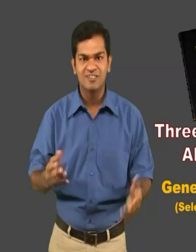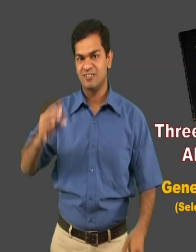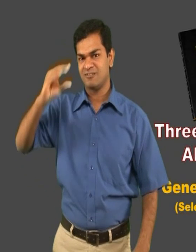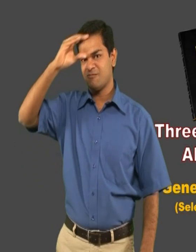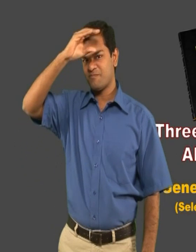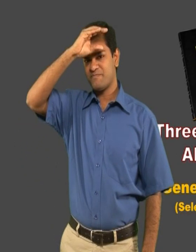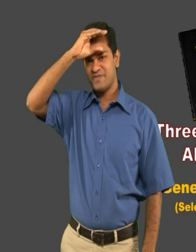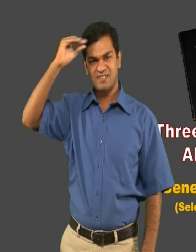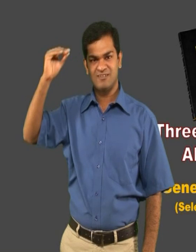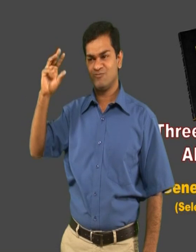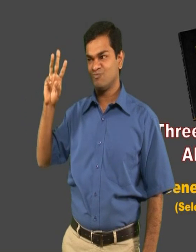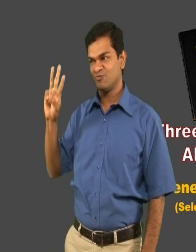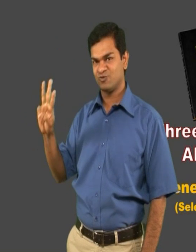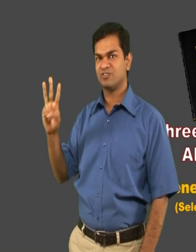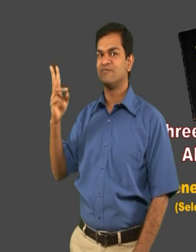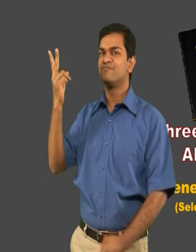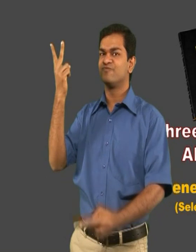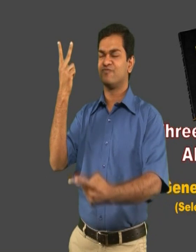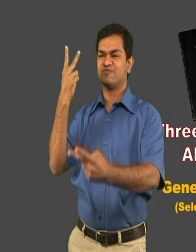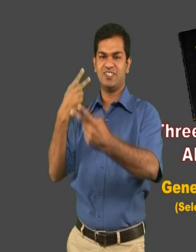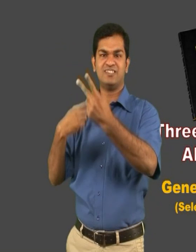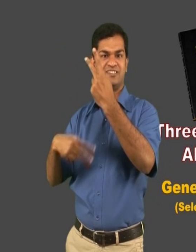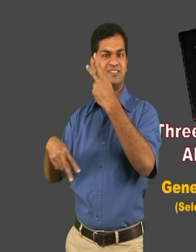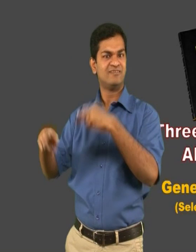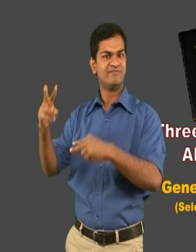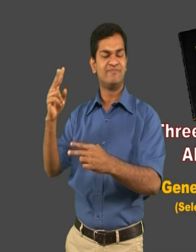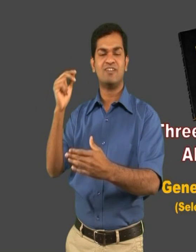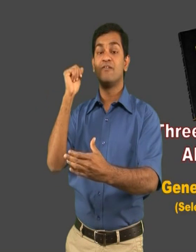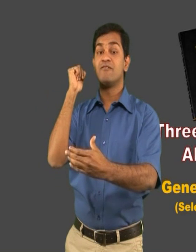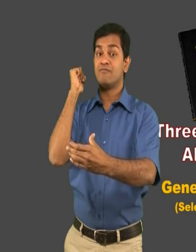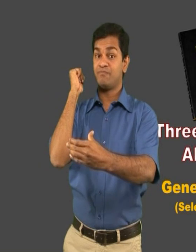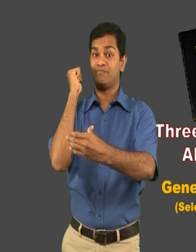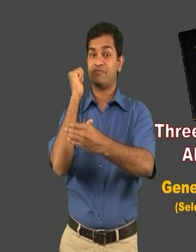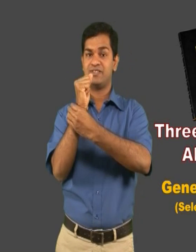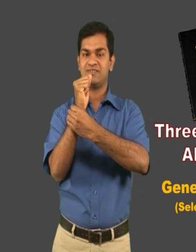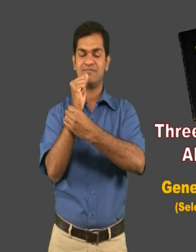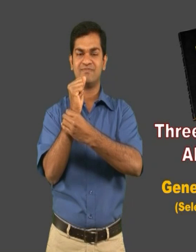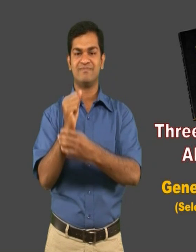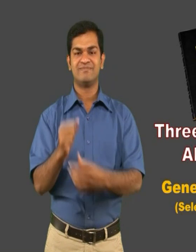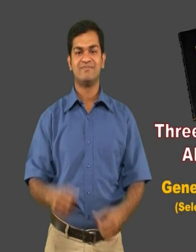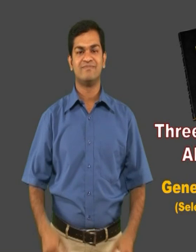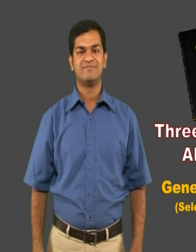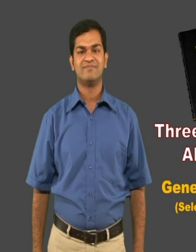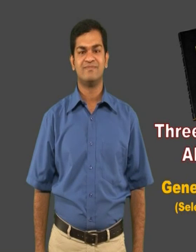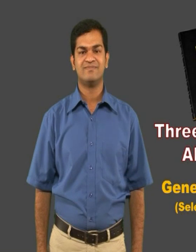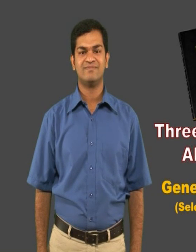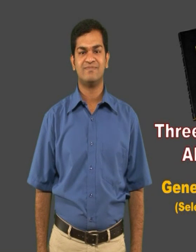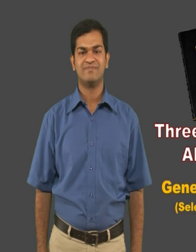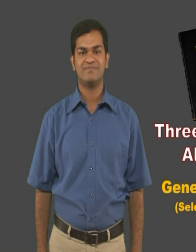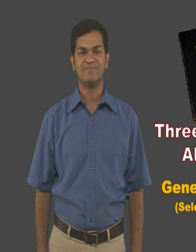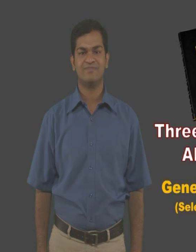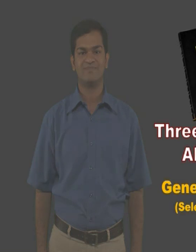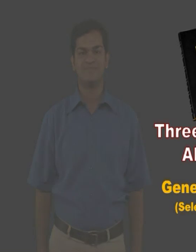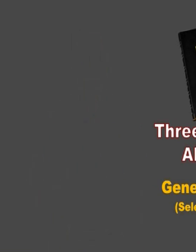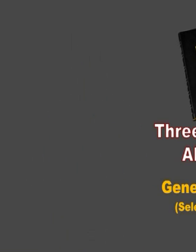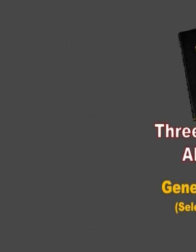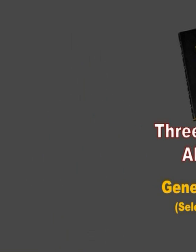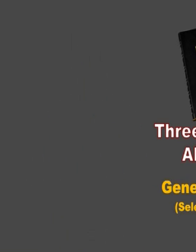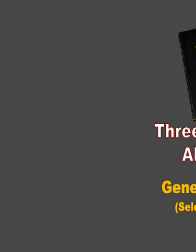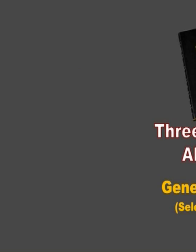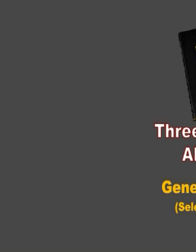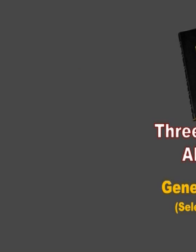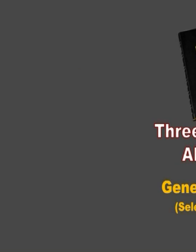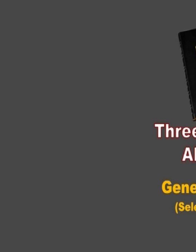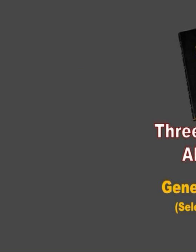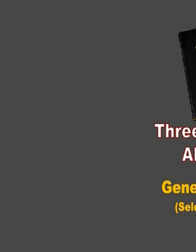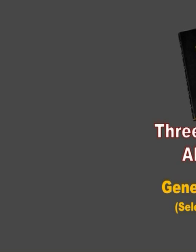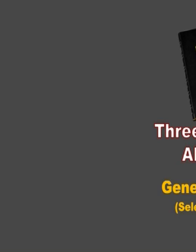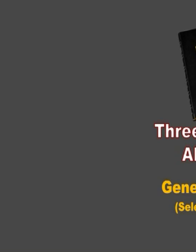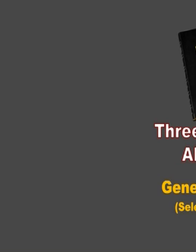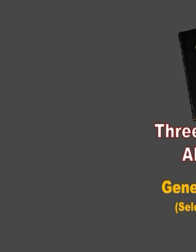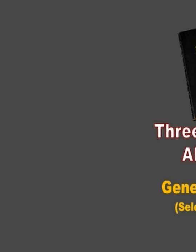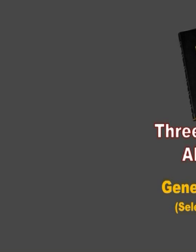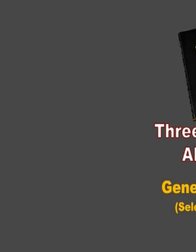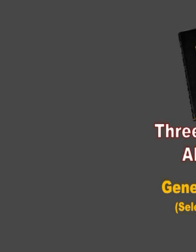Three men visit Abraham